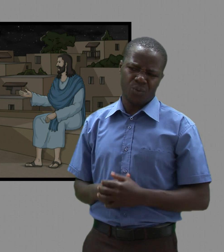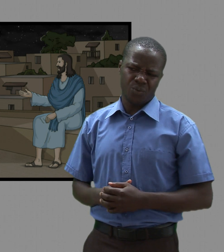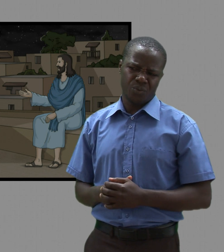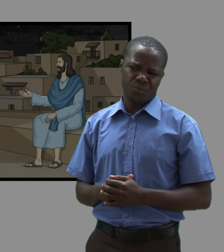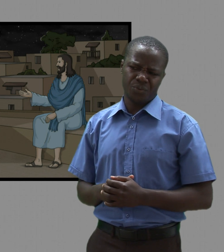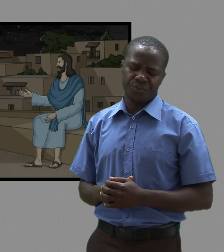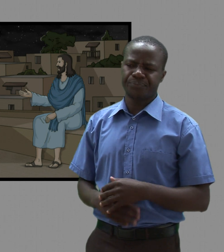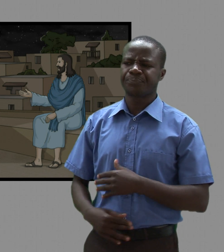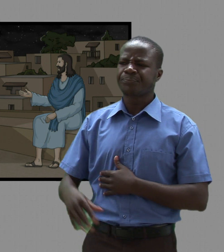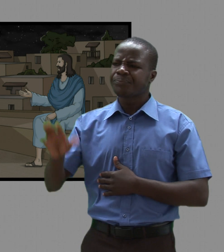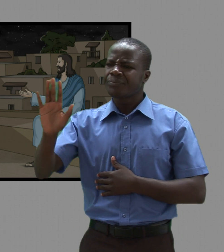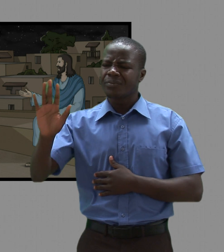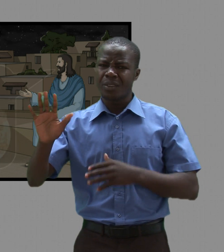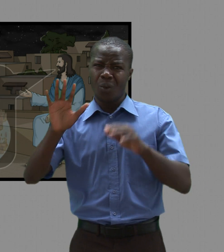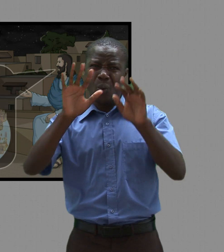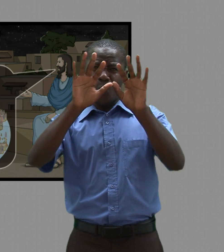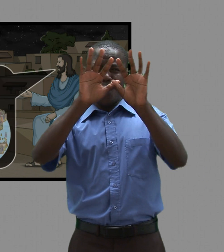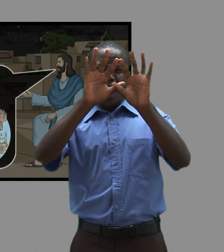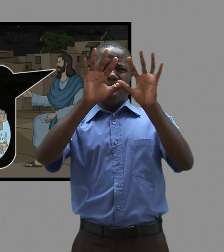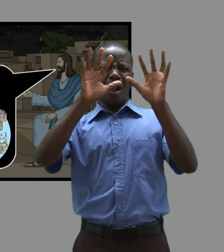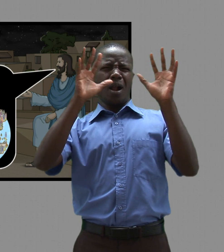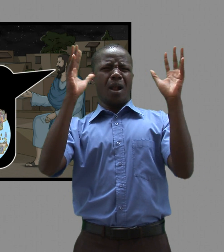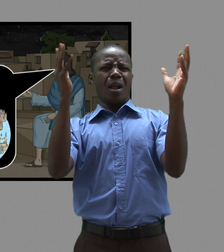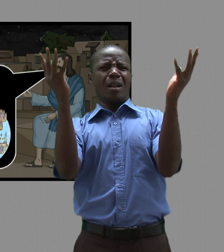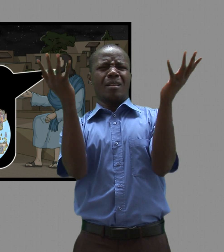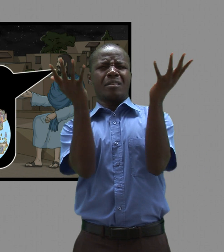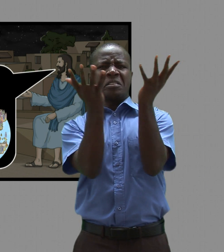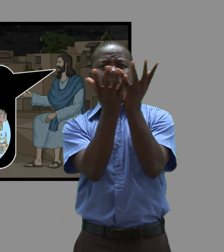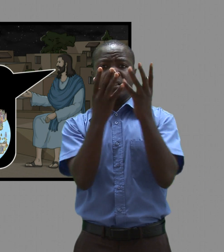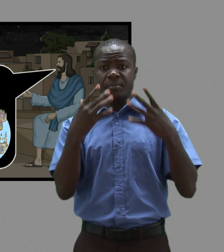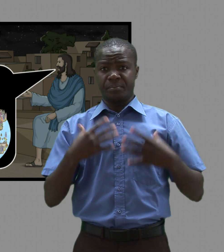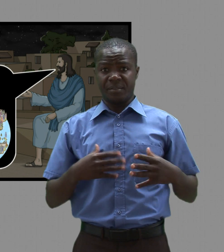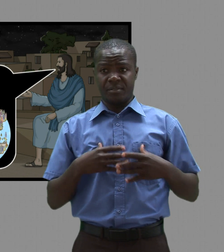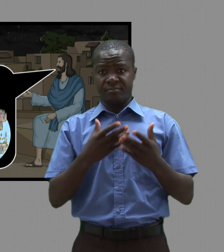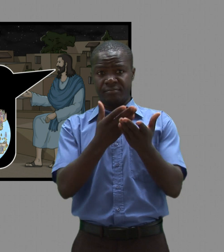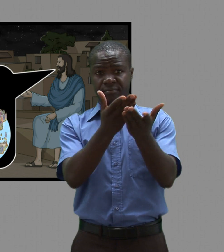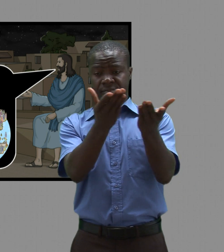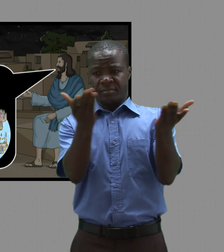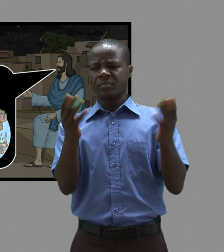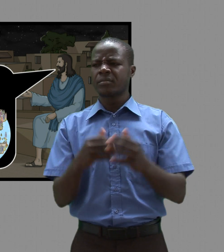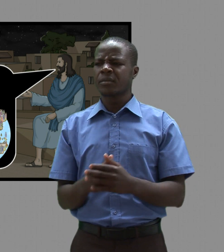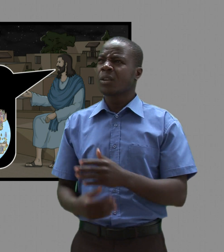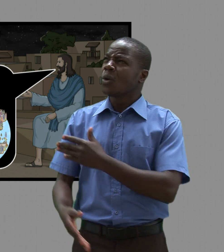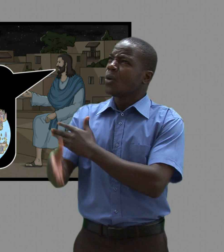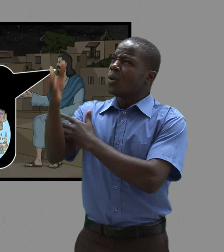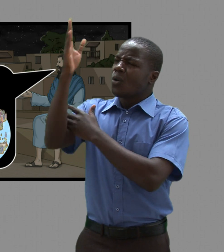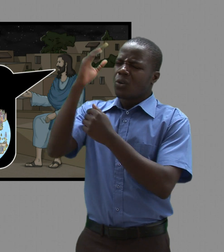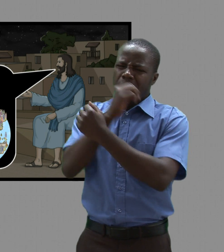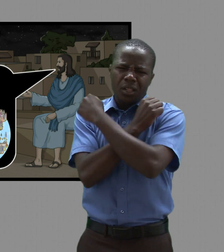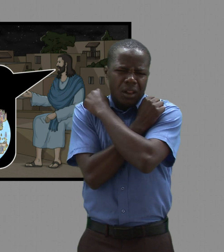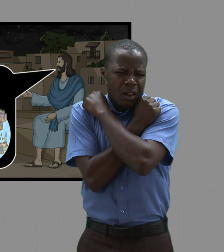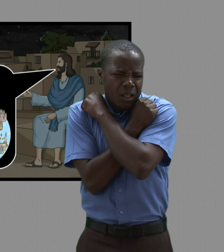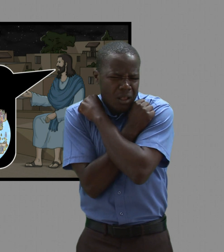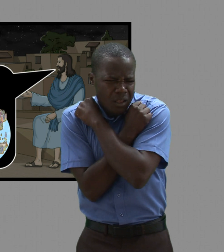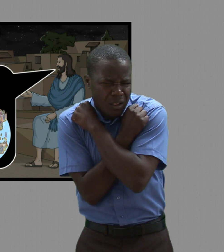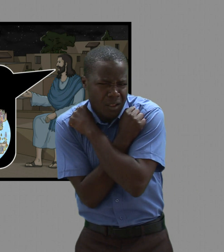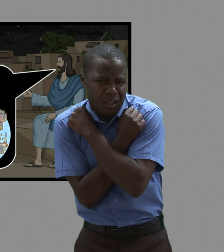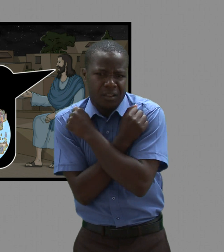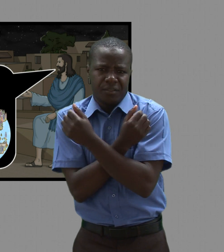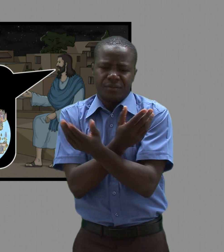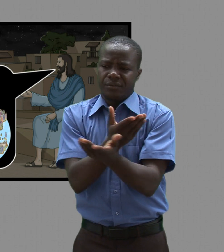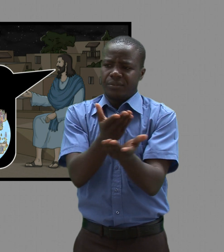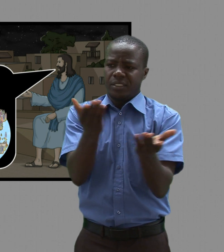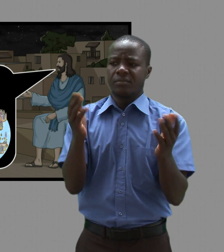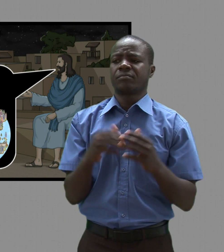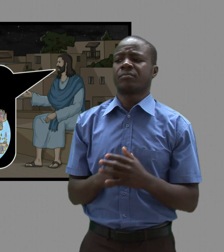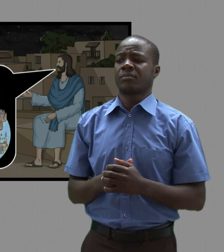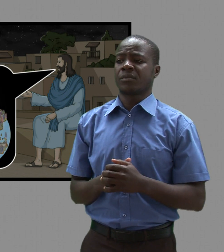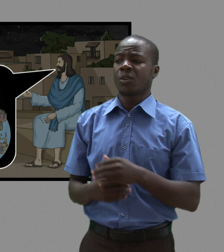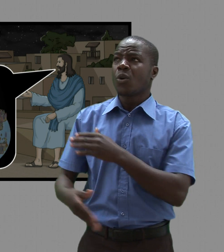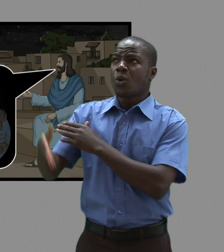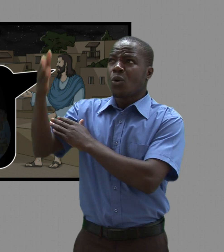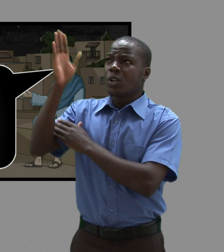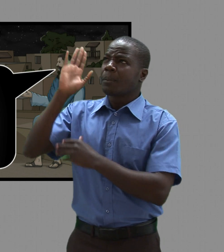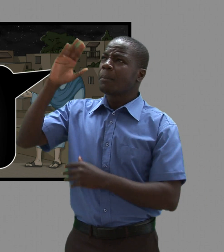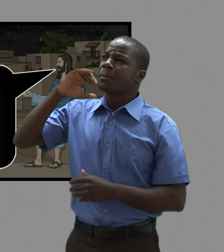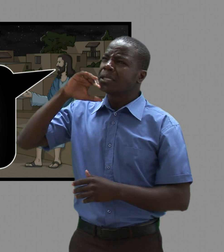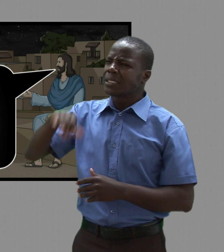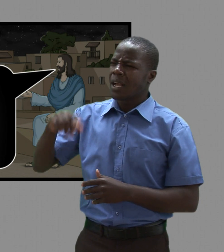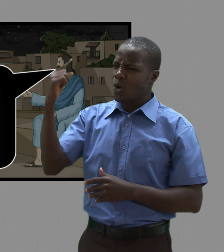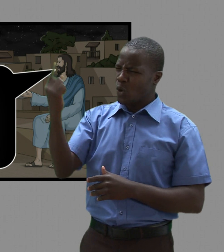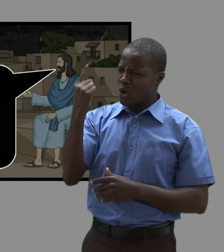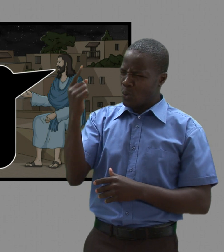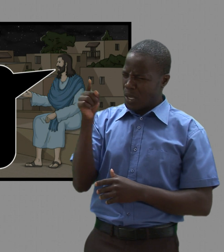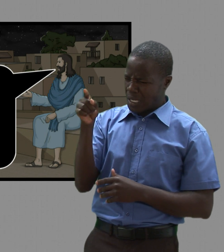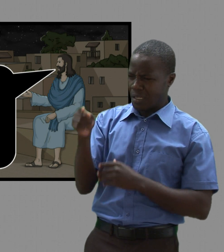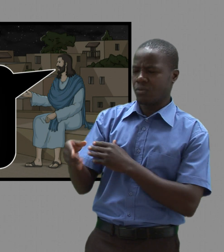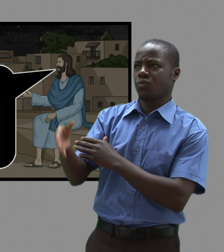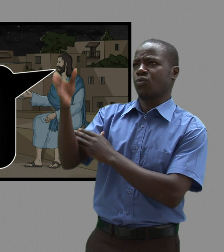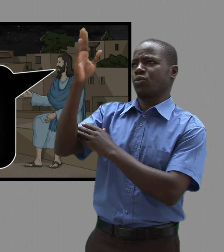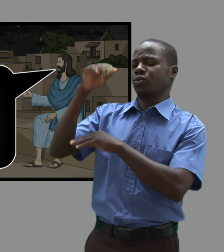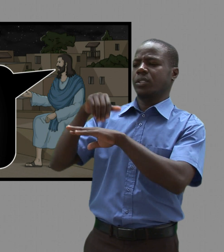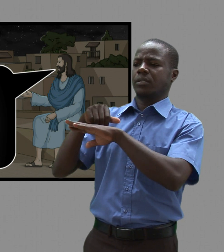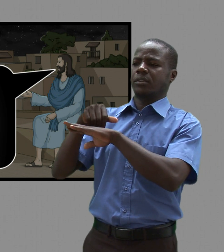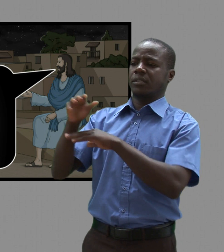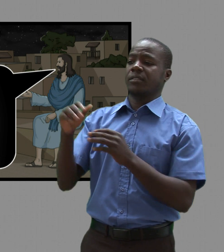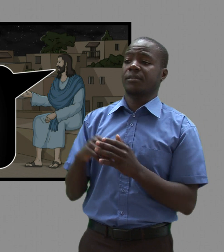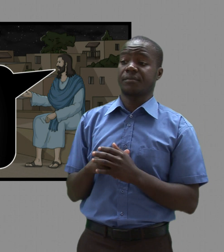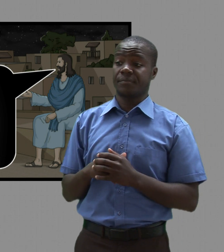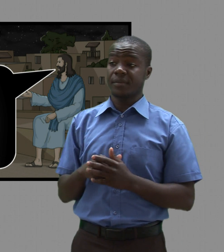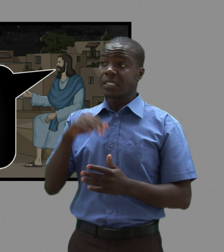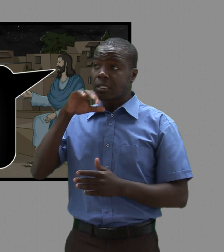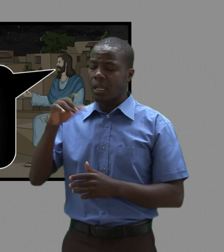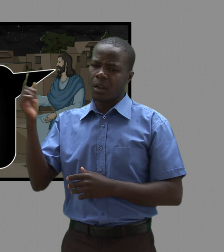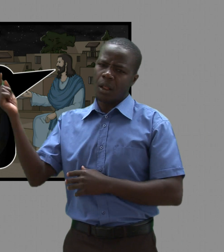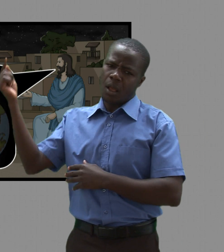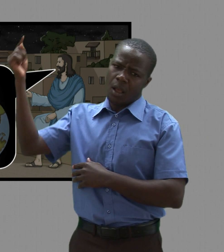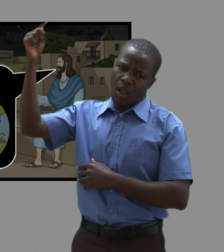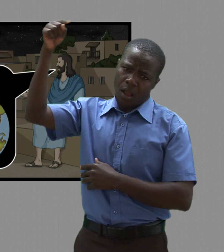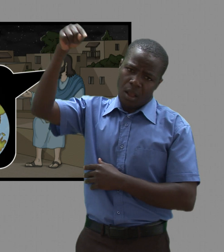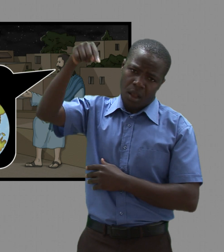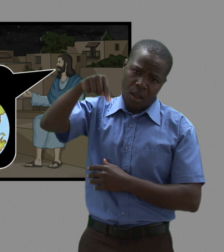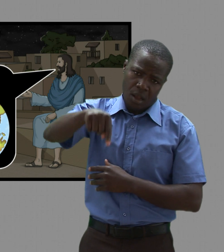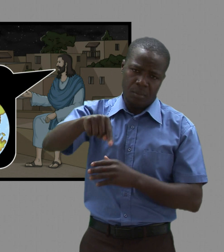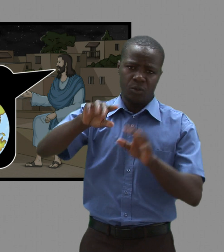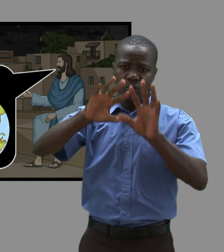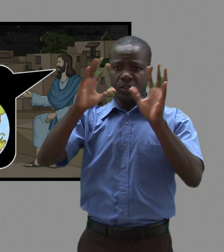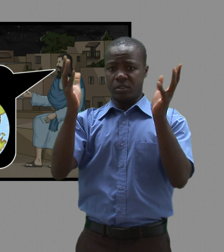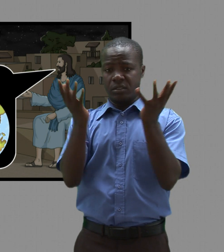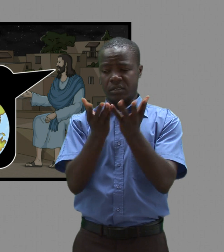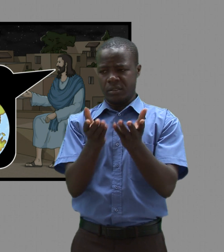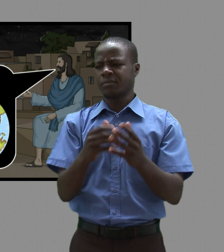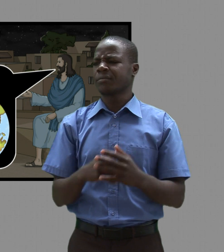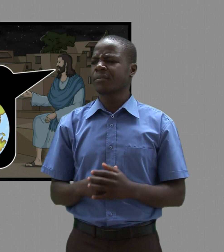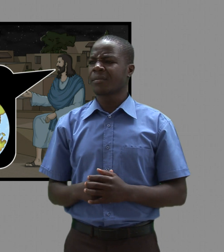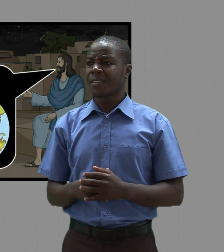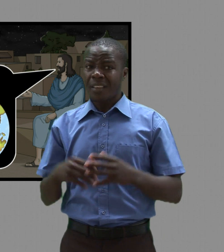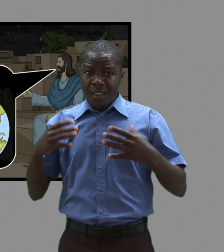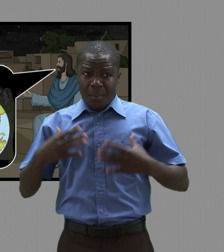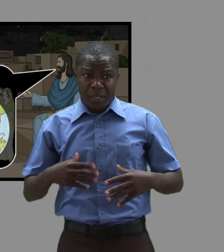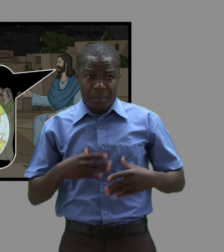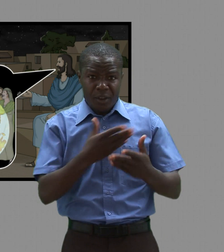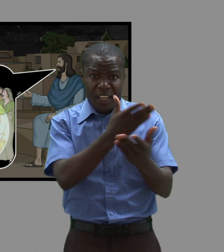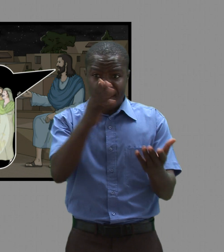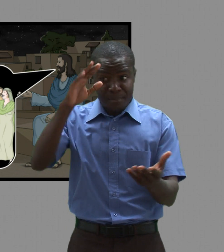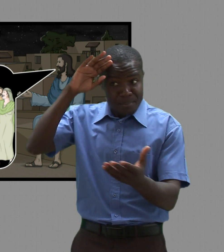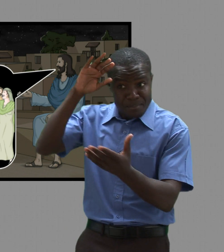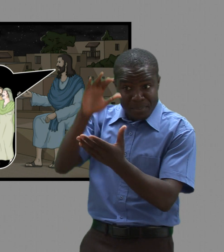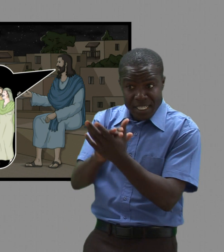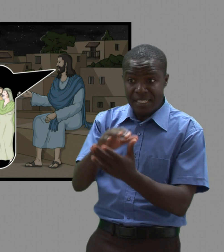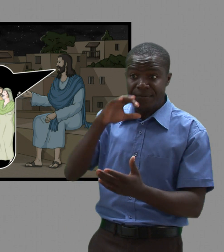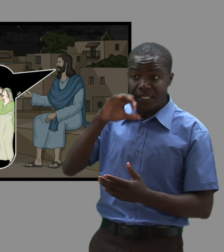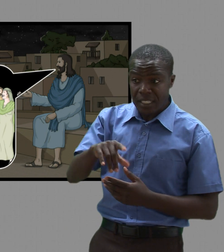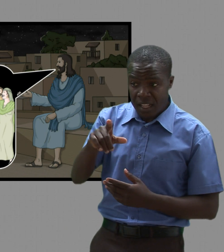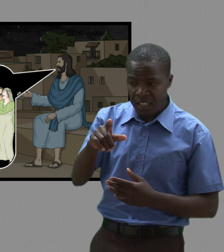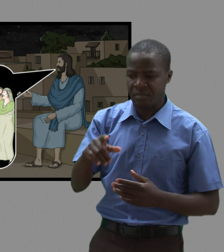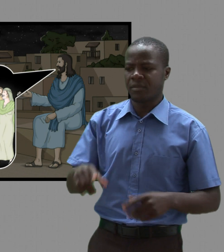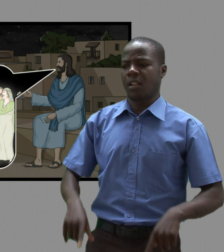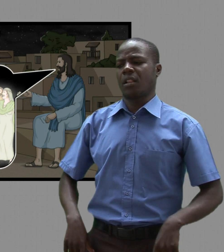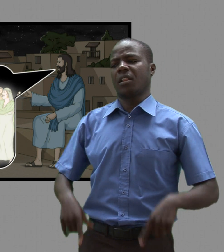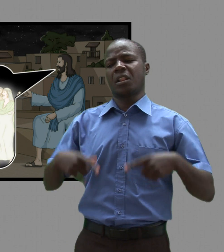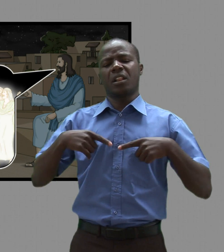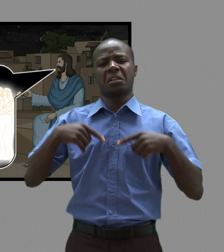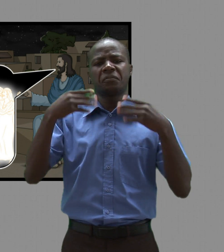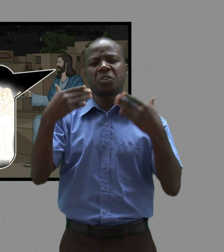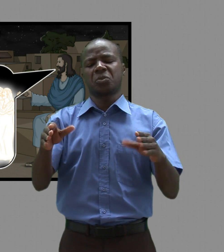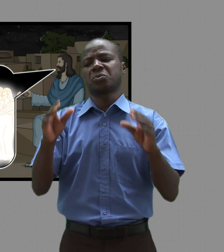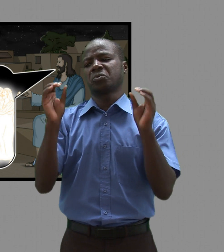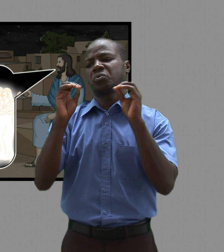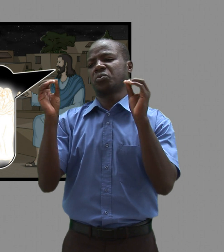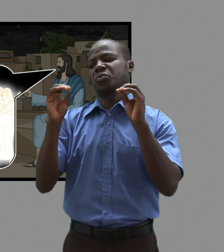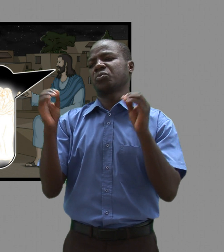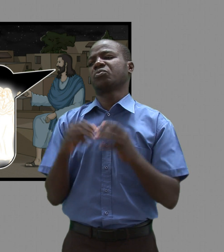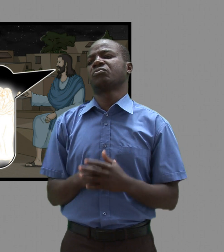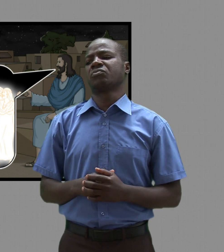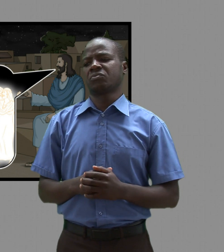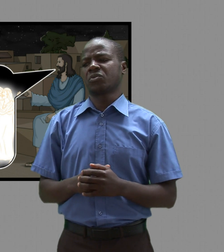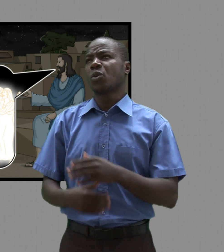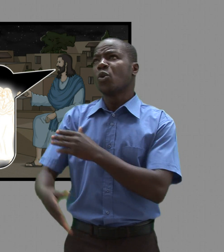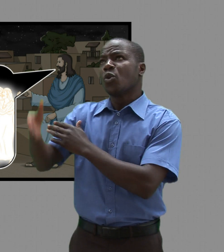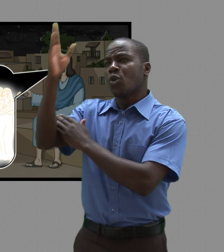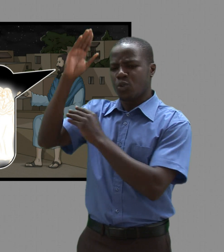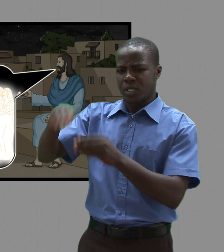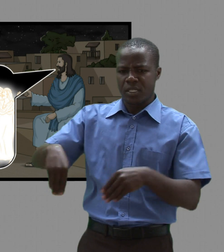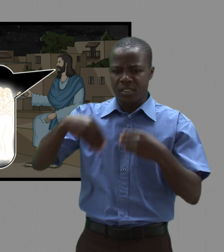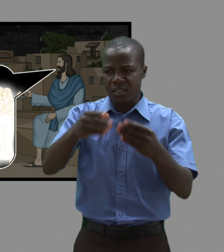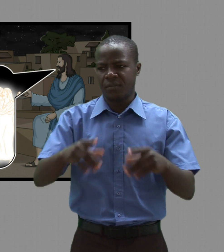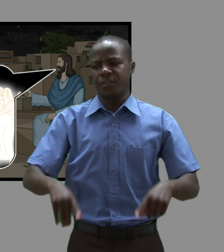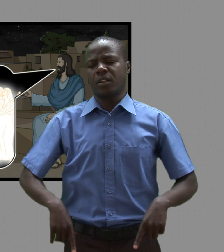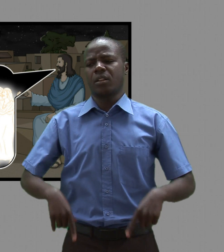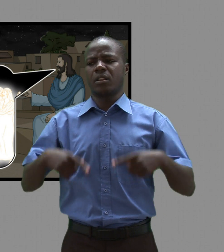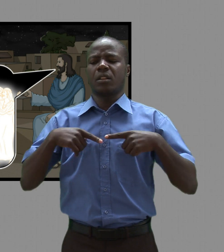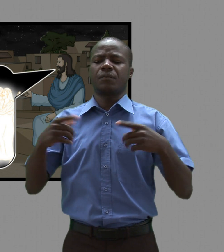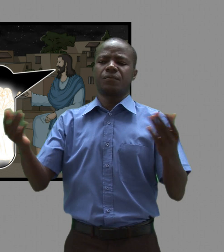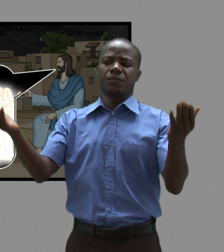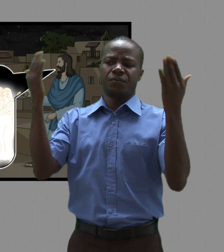For God so loved the world that He gave His one and only Son, that everyone who believes in Him shall not perish but have eternal life.